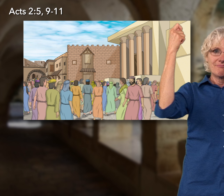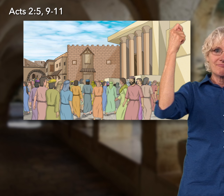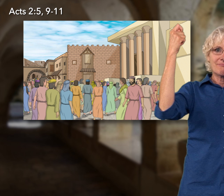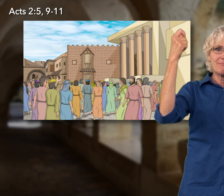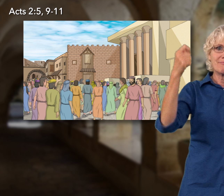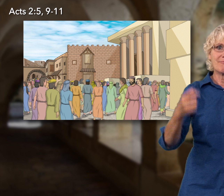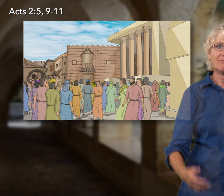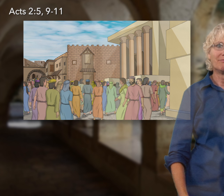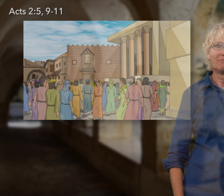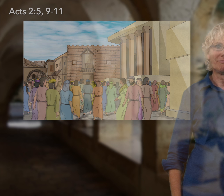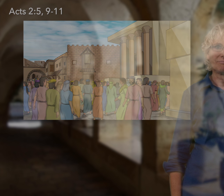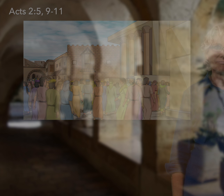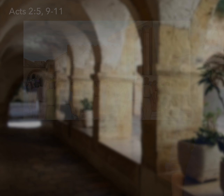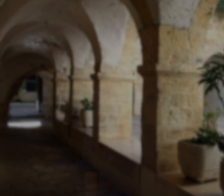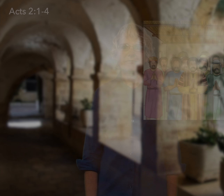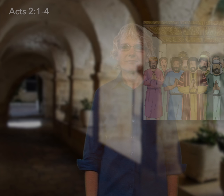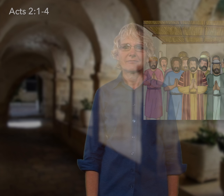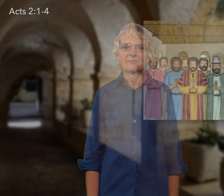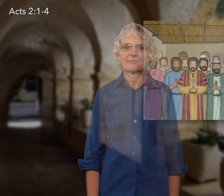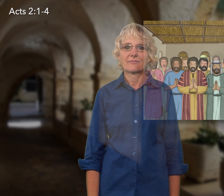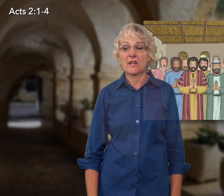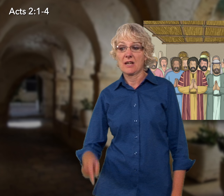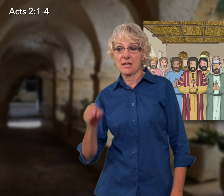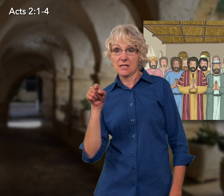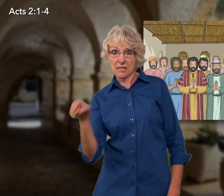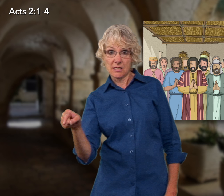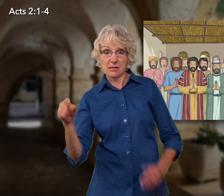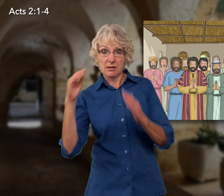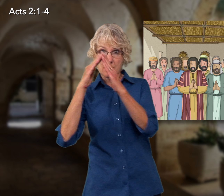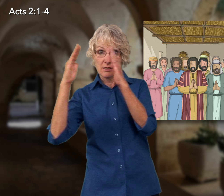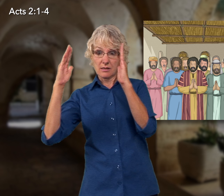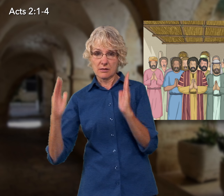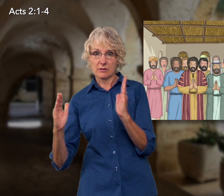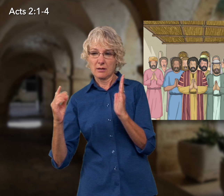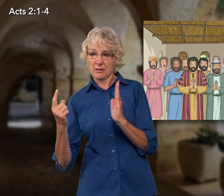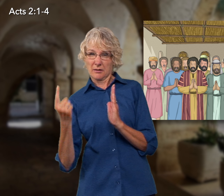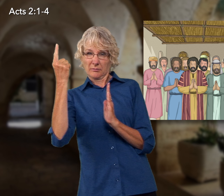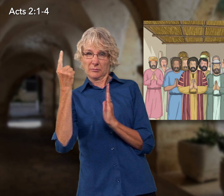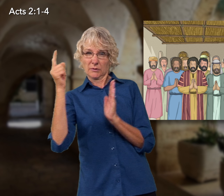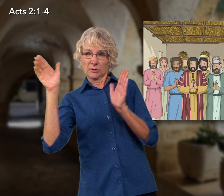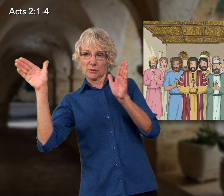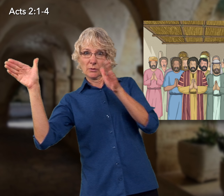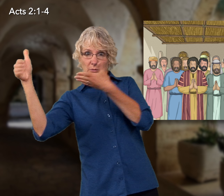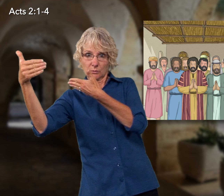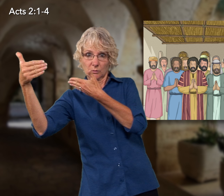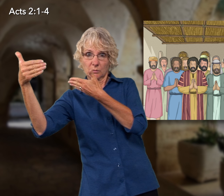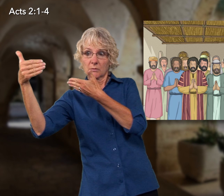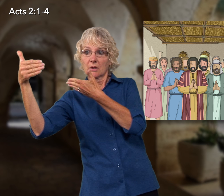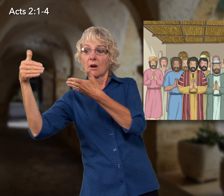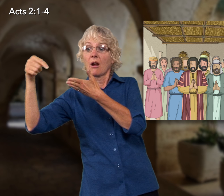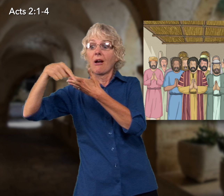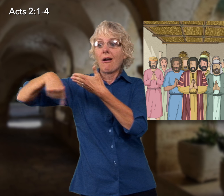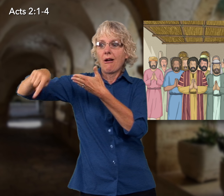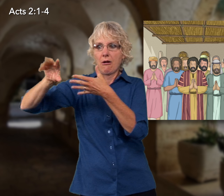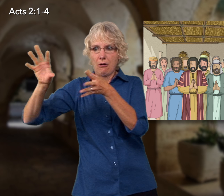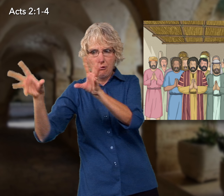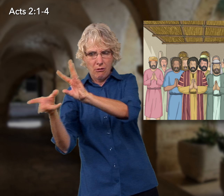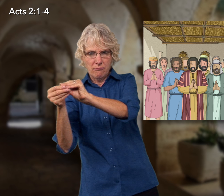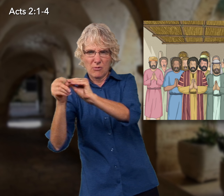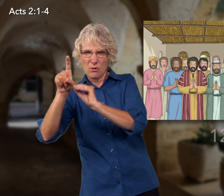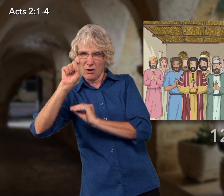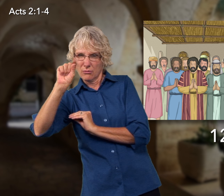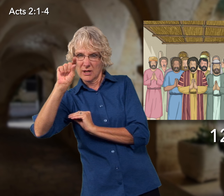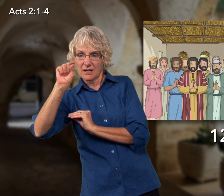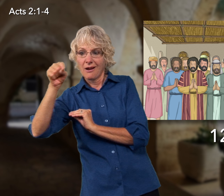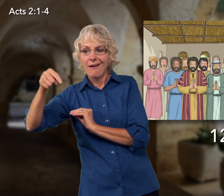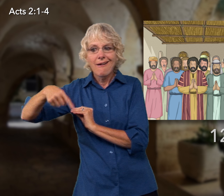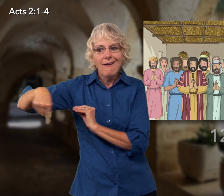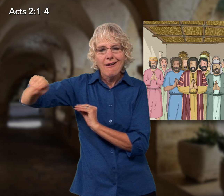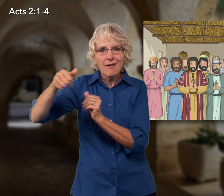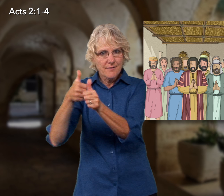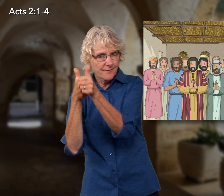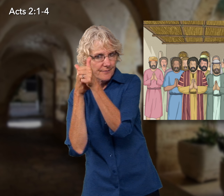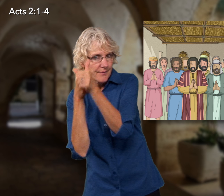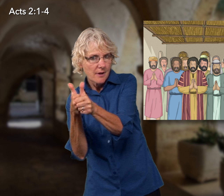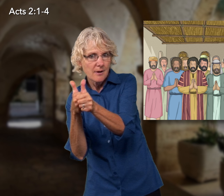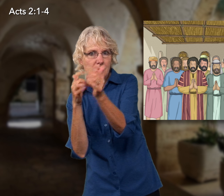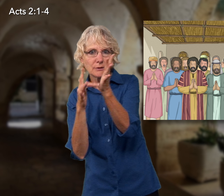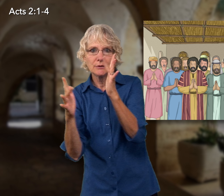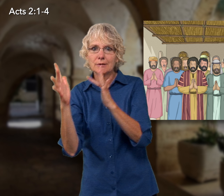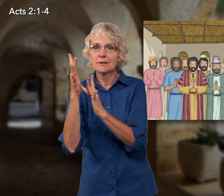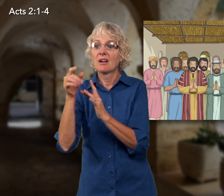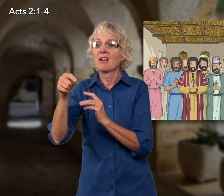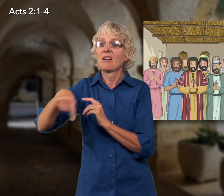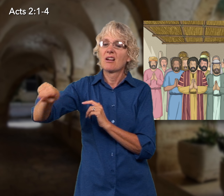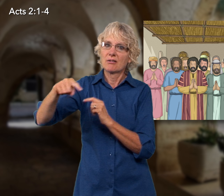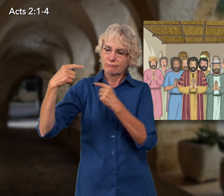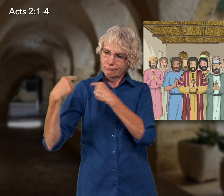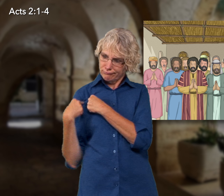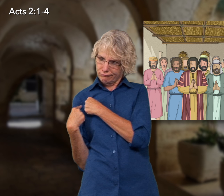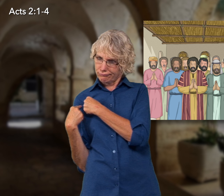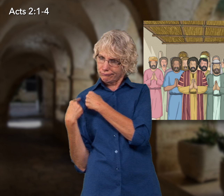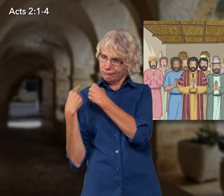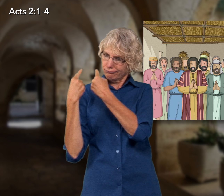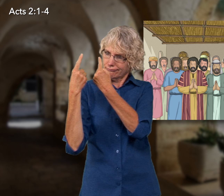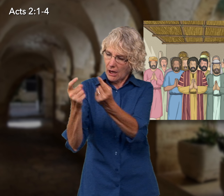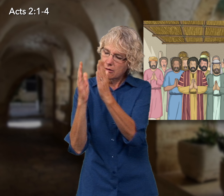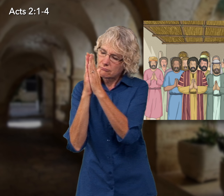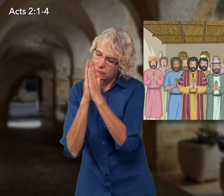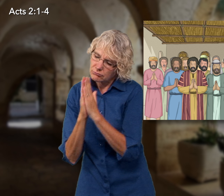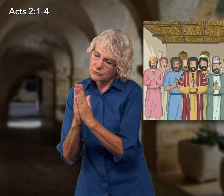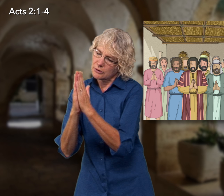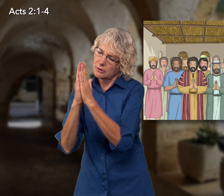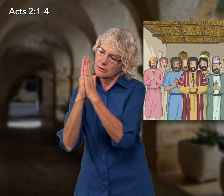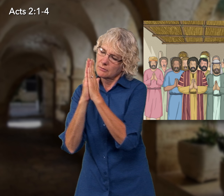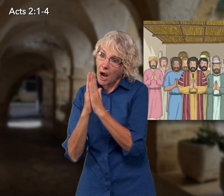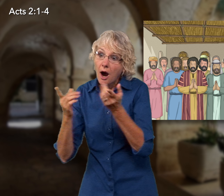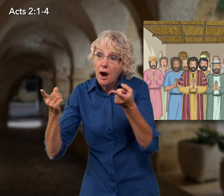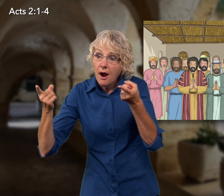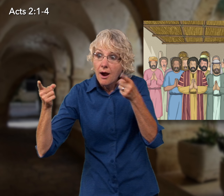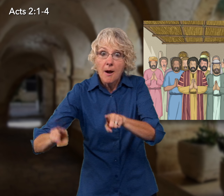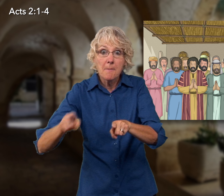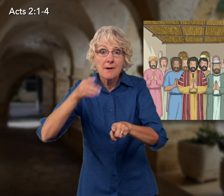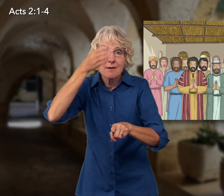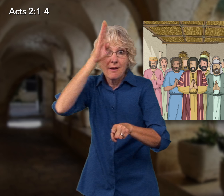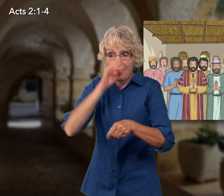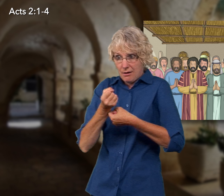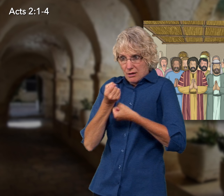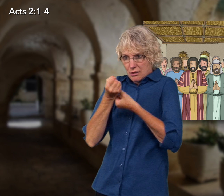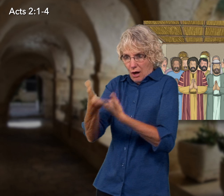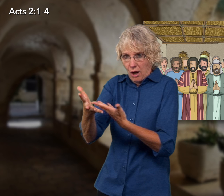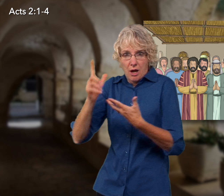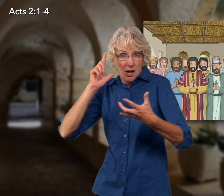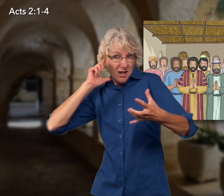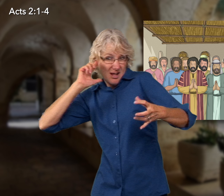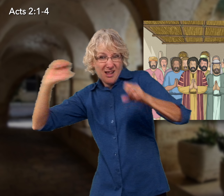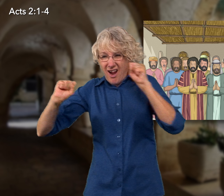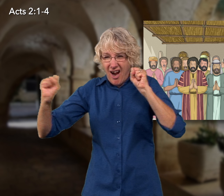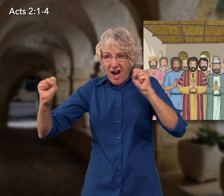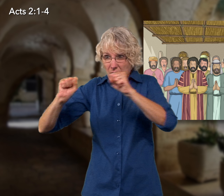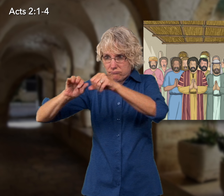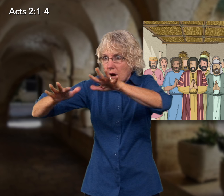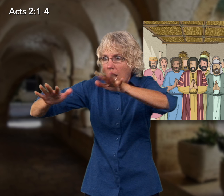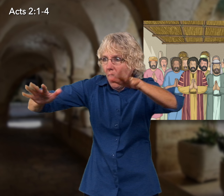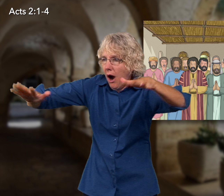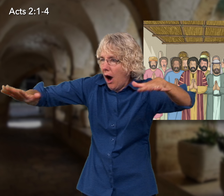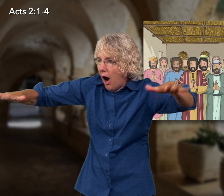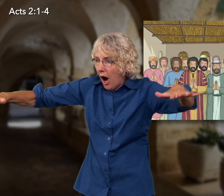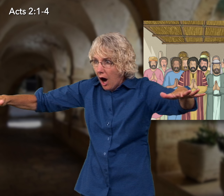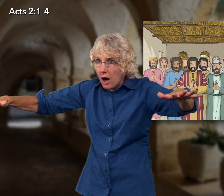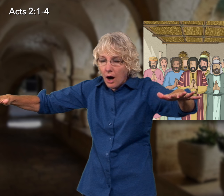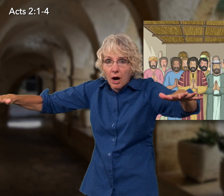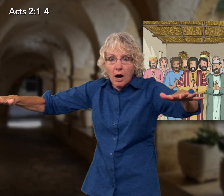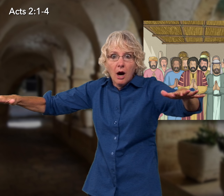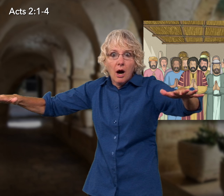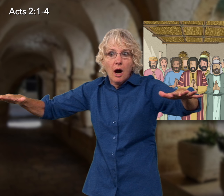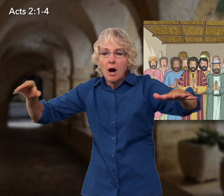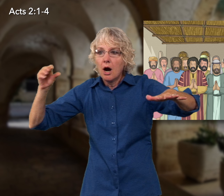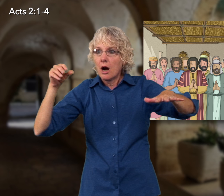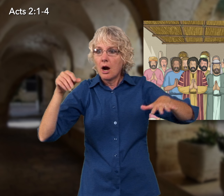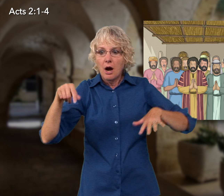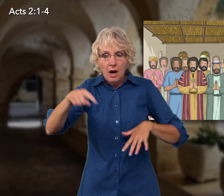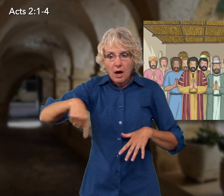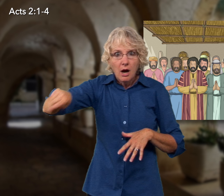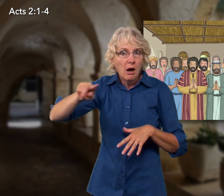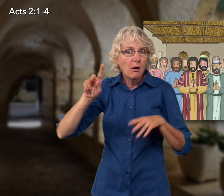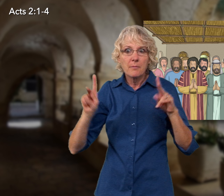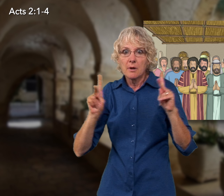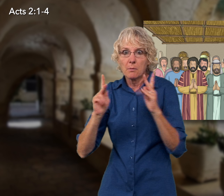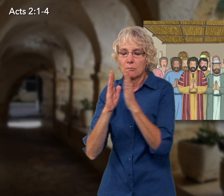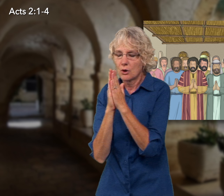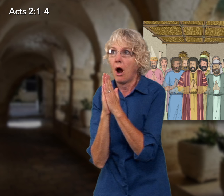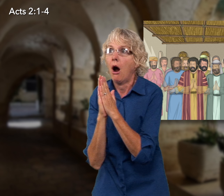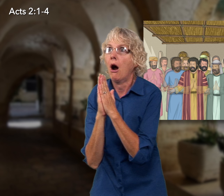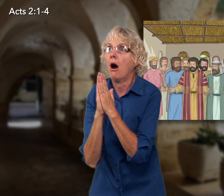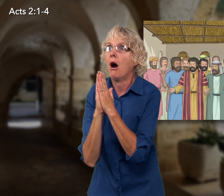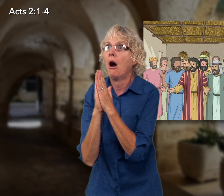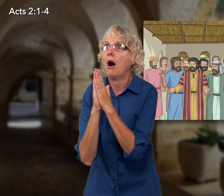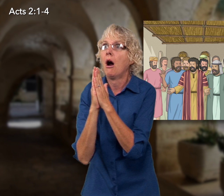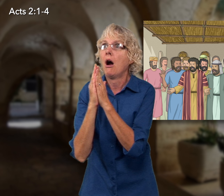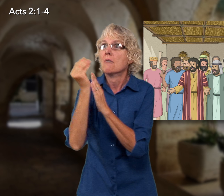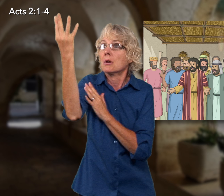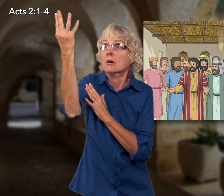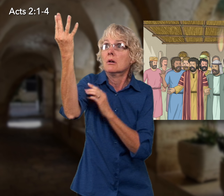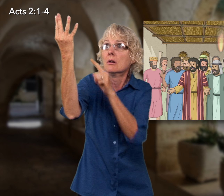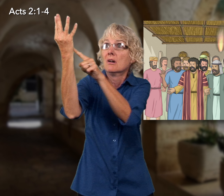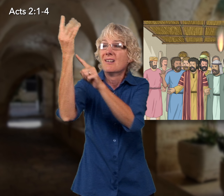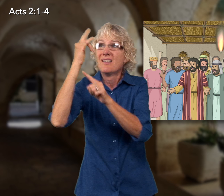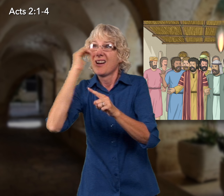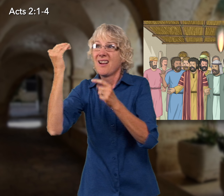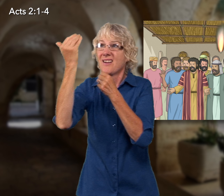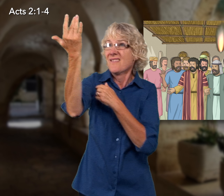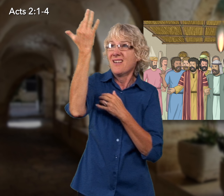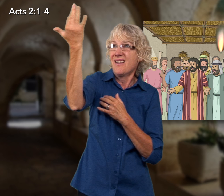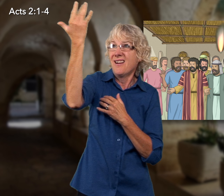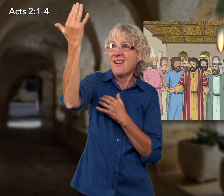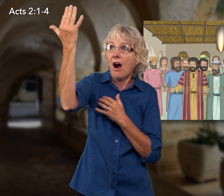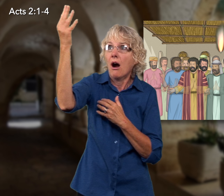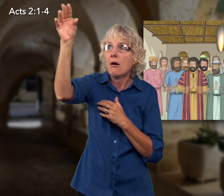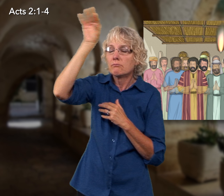When the day of Pentecost came, they were all together in one place. Suddenly a sound like a mighty rushing wind came from heaven and filled the whole house where they were sitting.